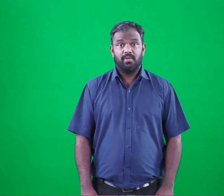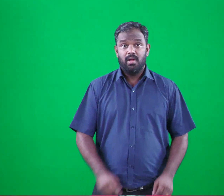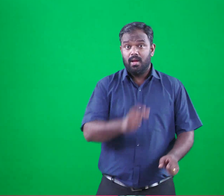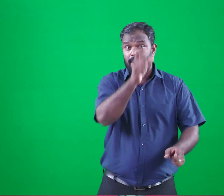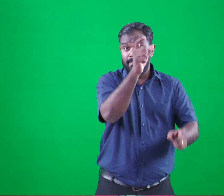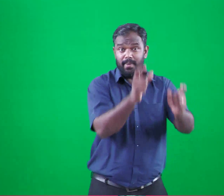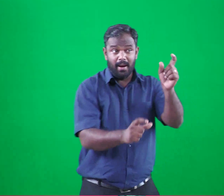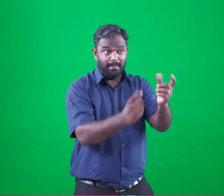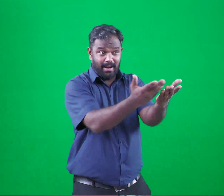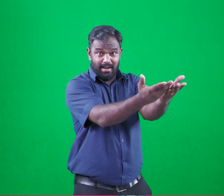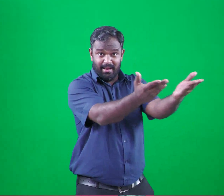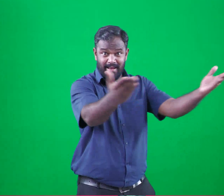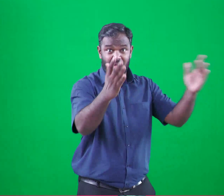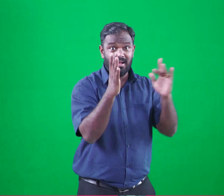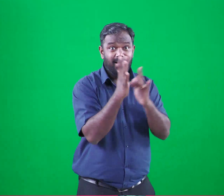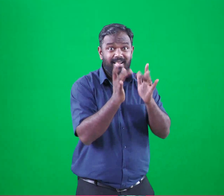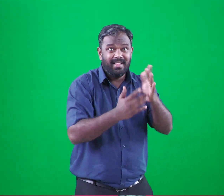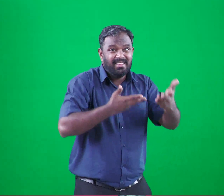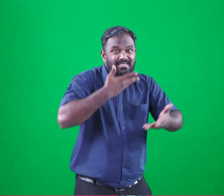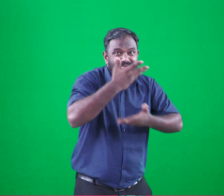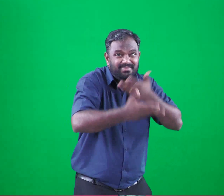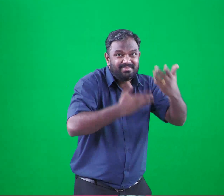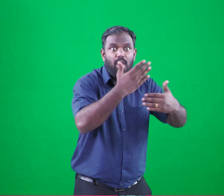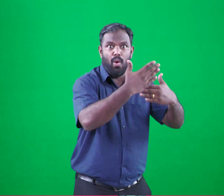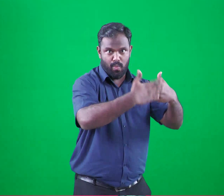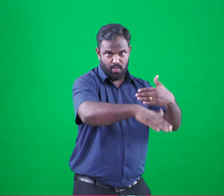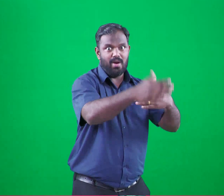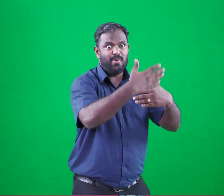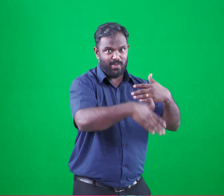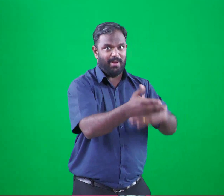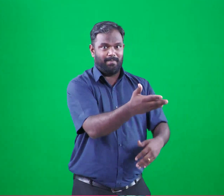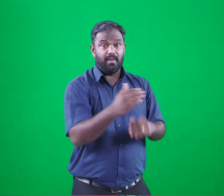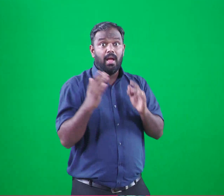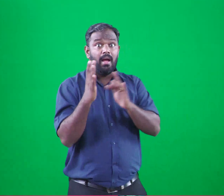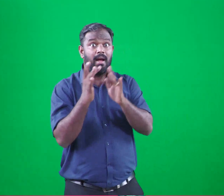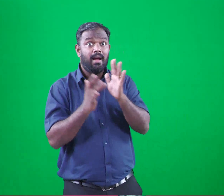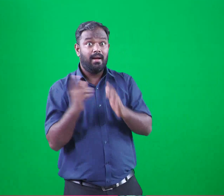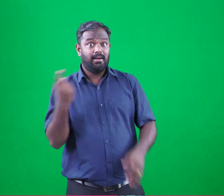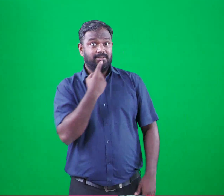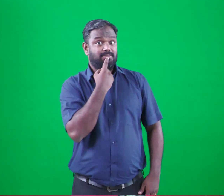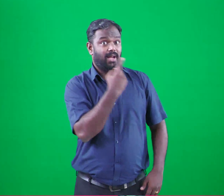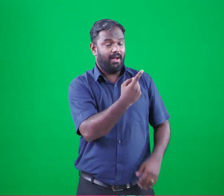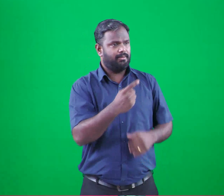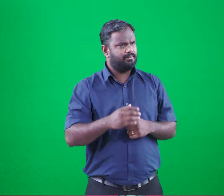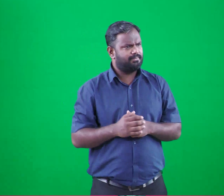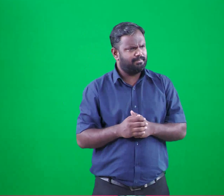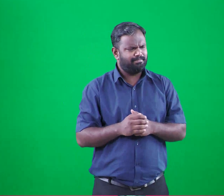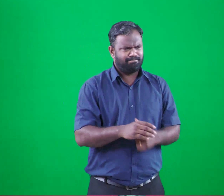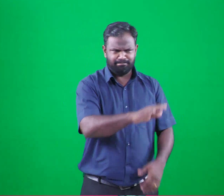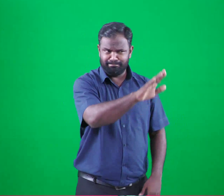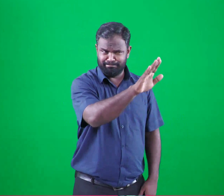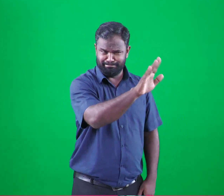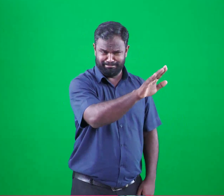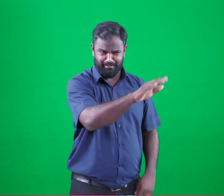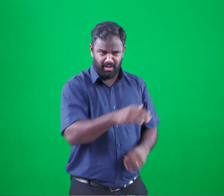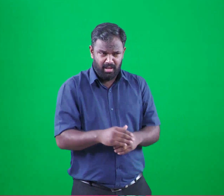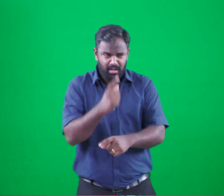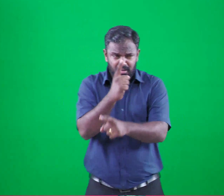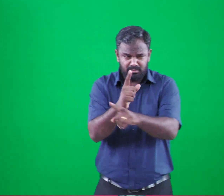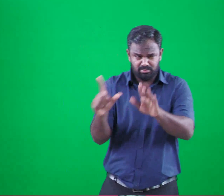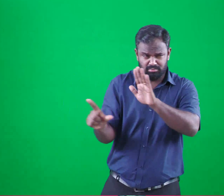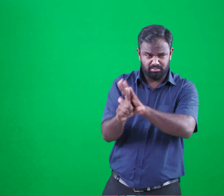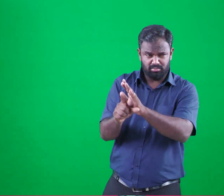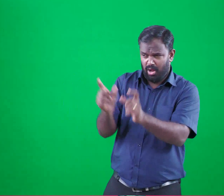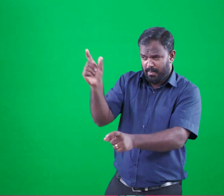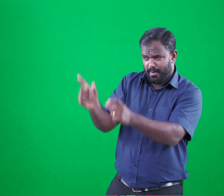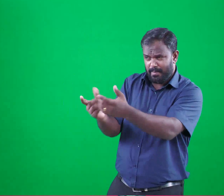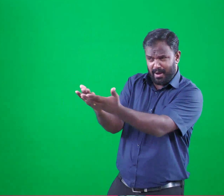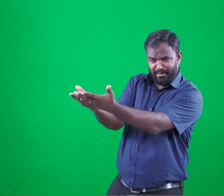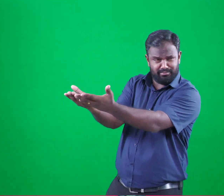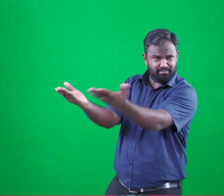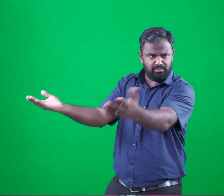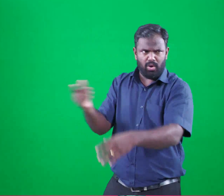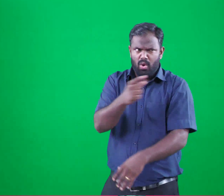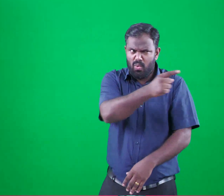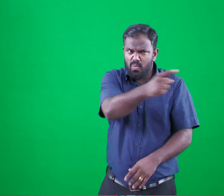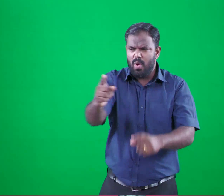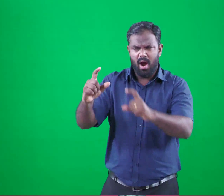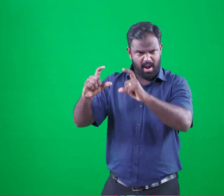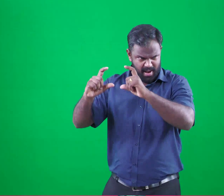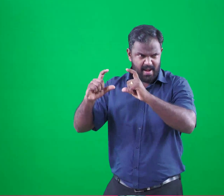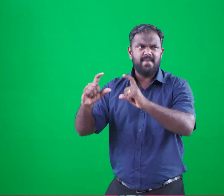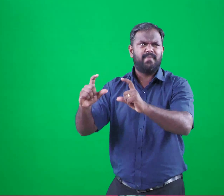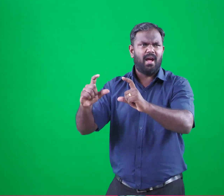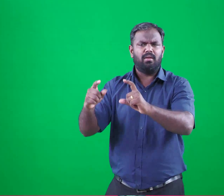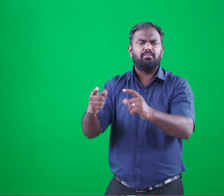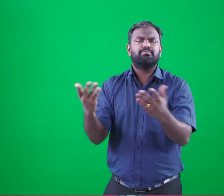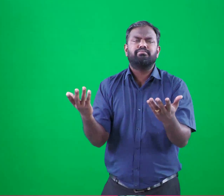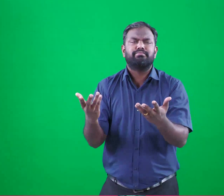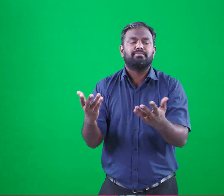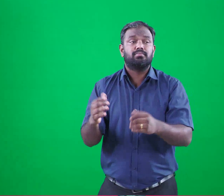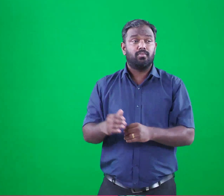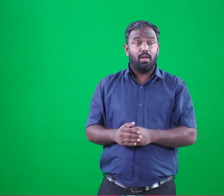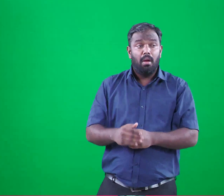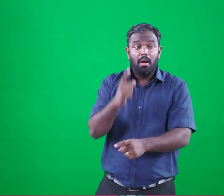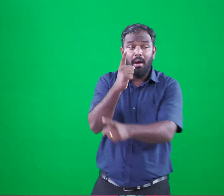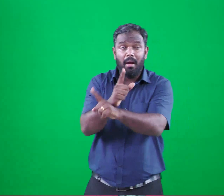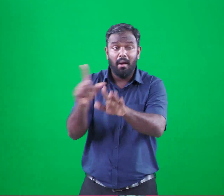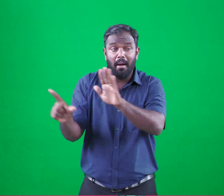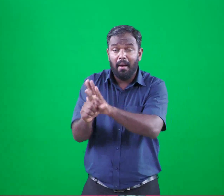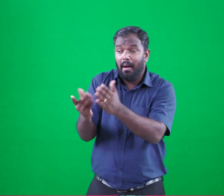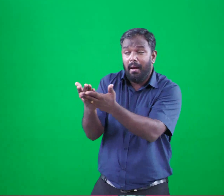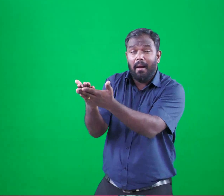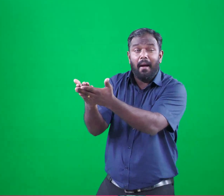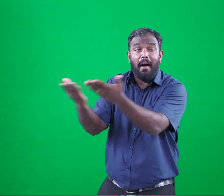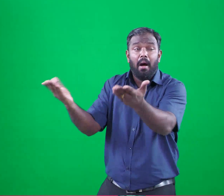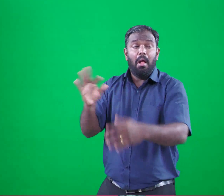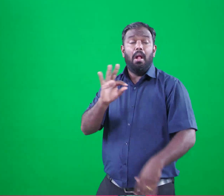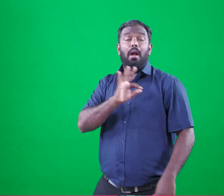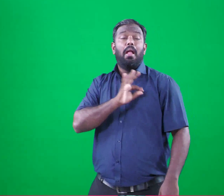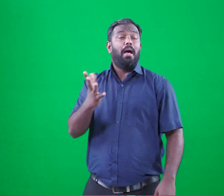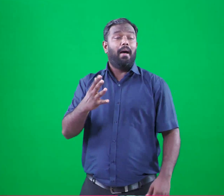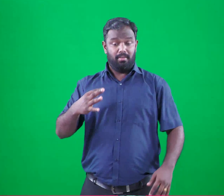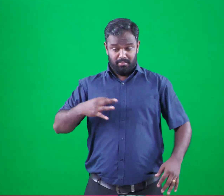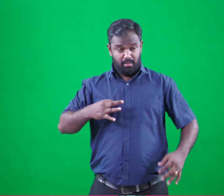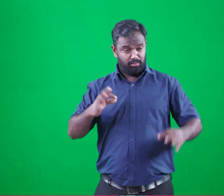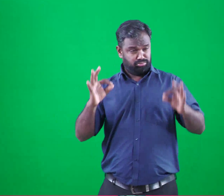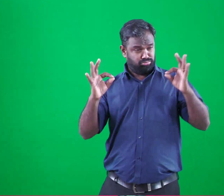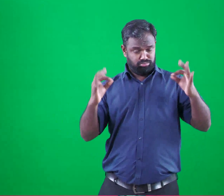In His teaching Jesus also said, "Watch out for the scribes.